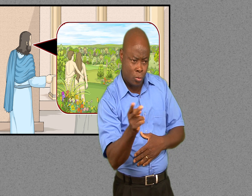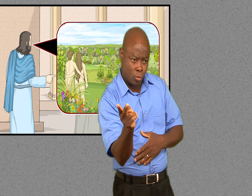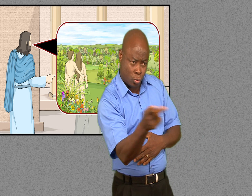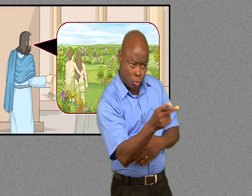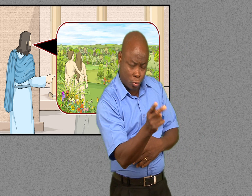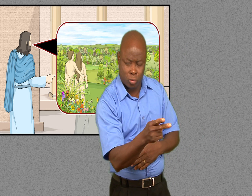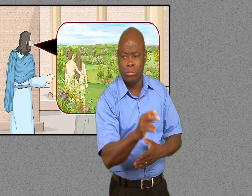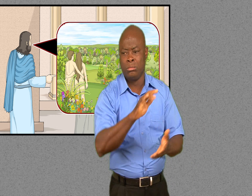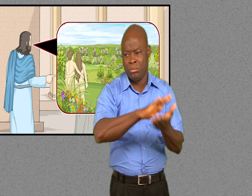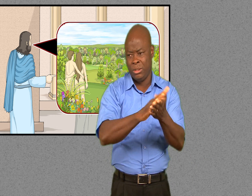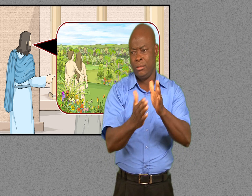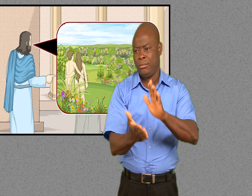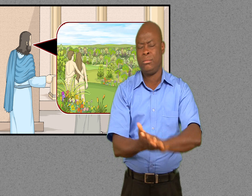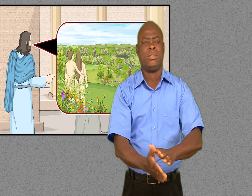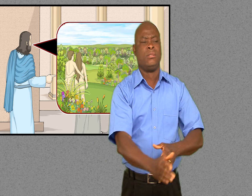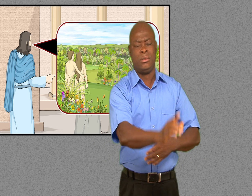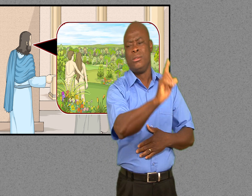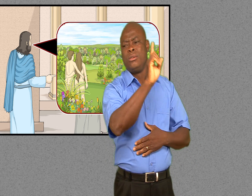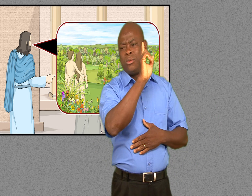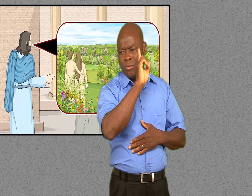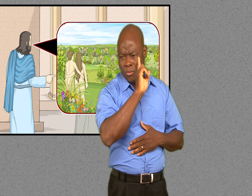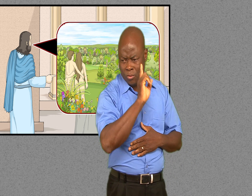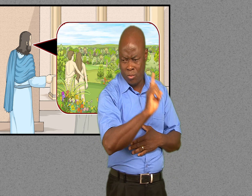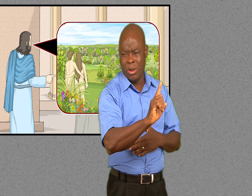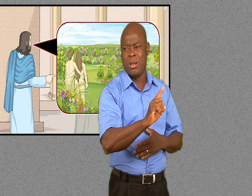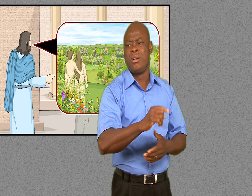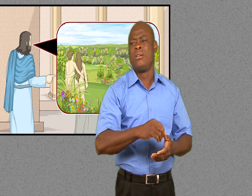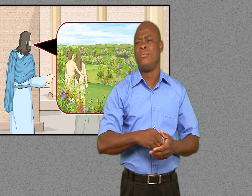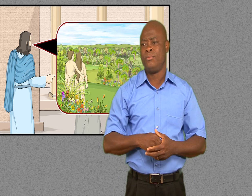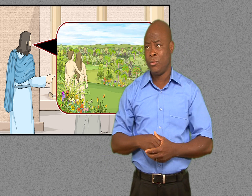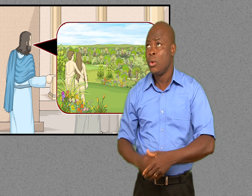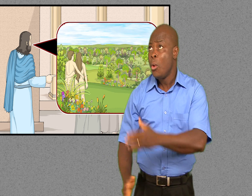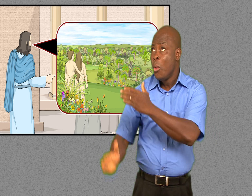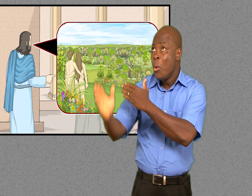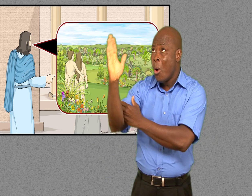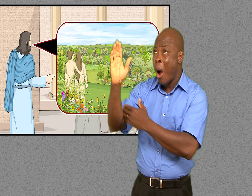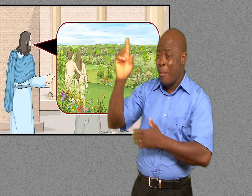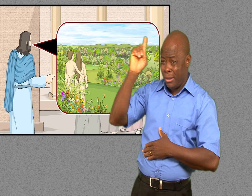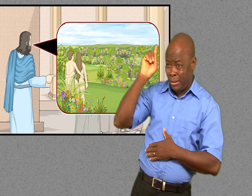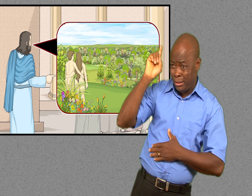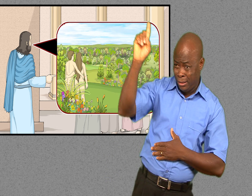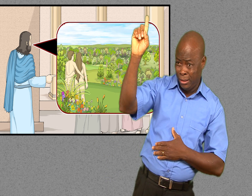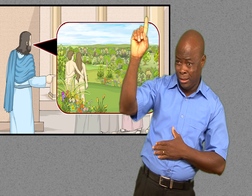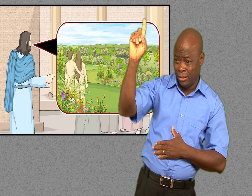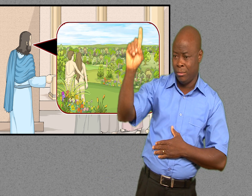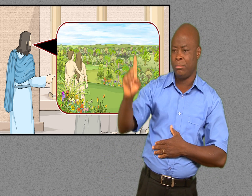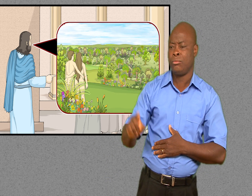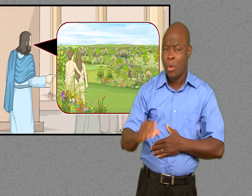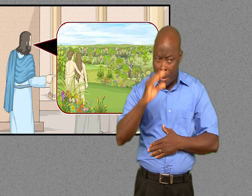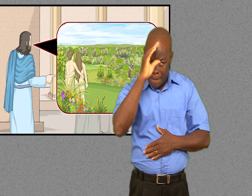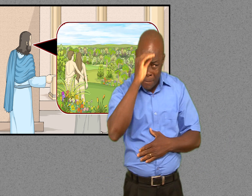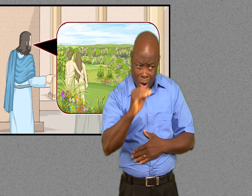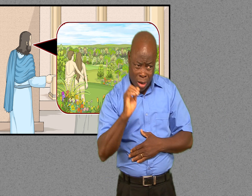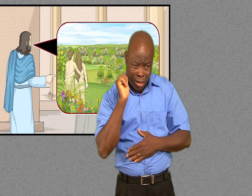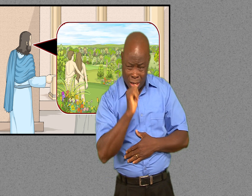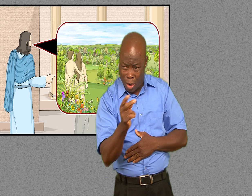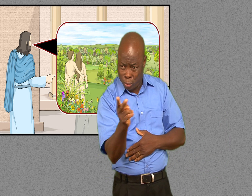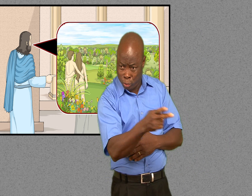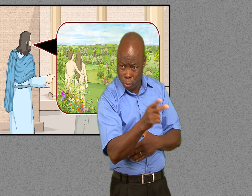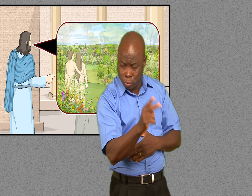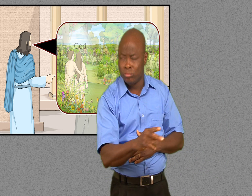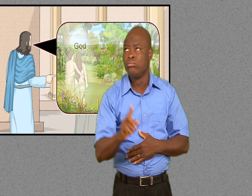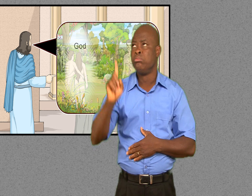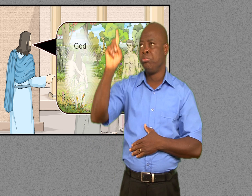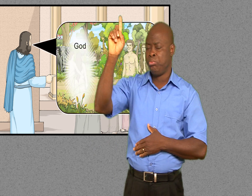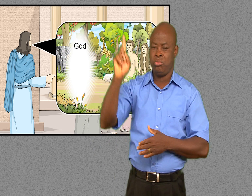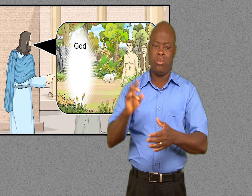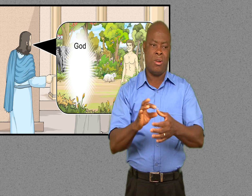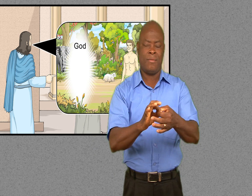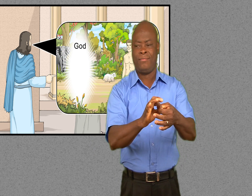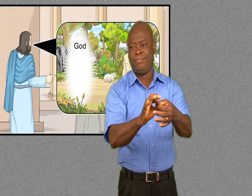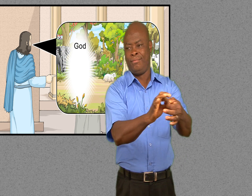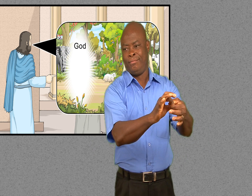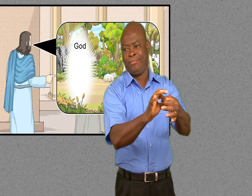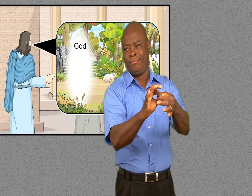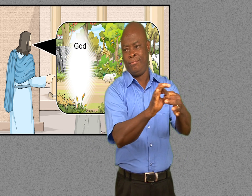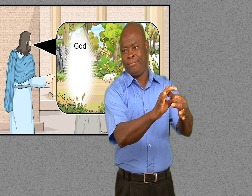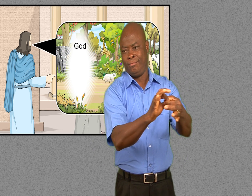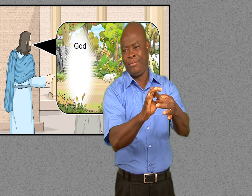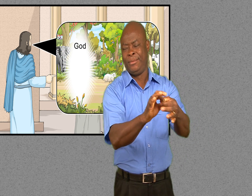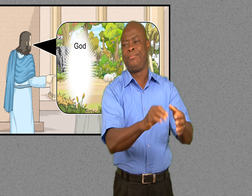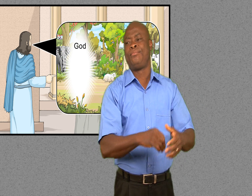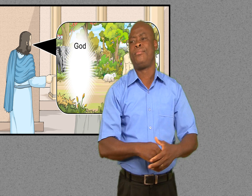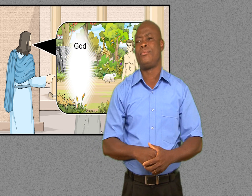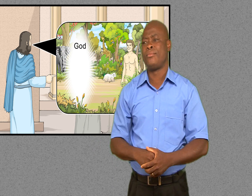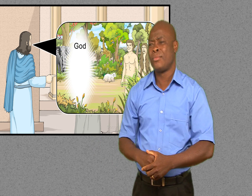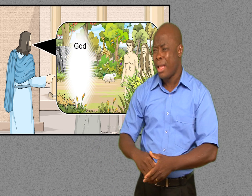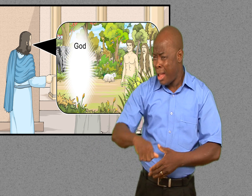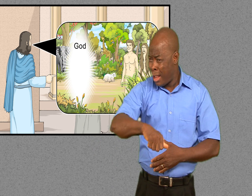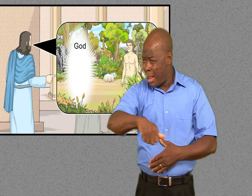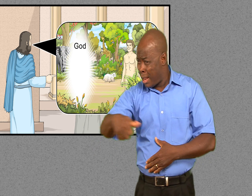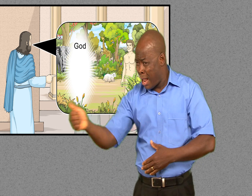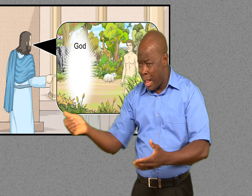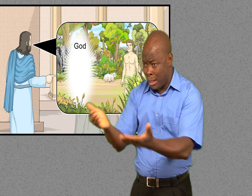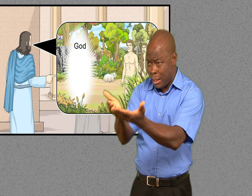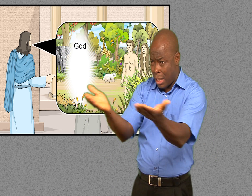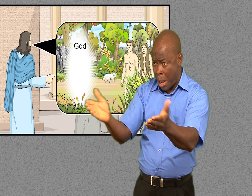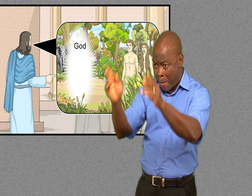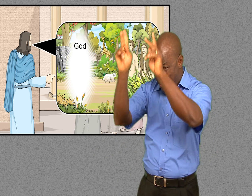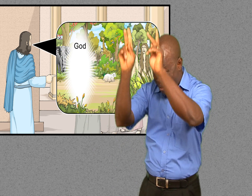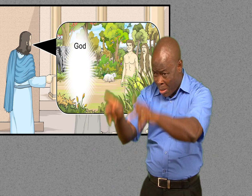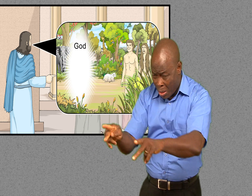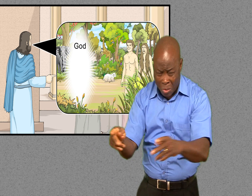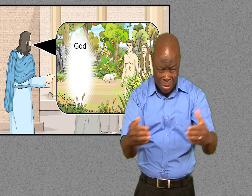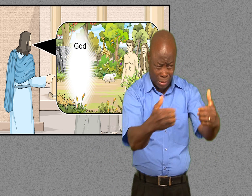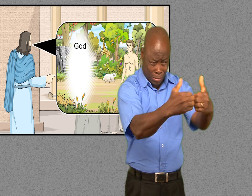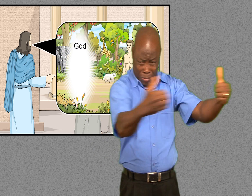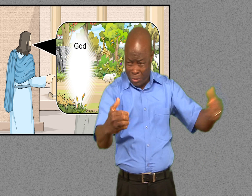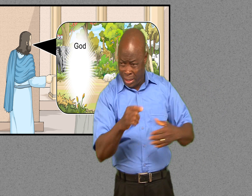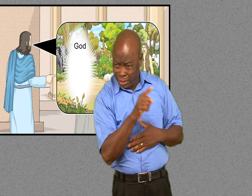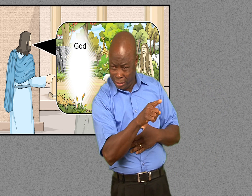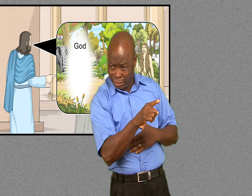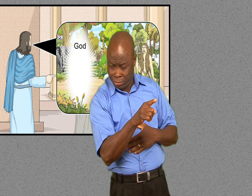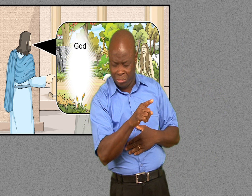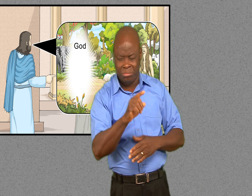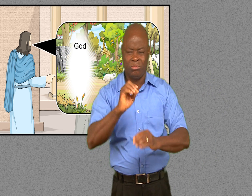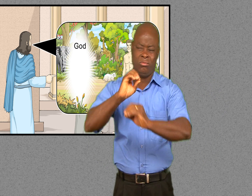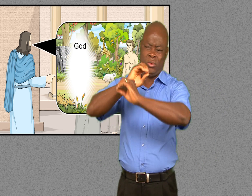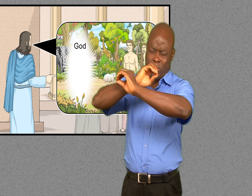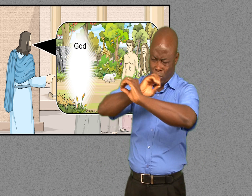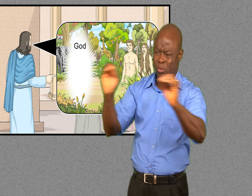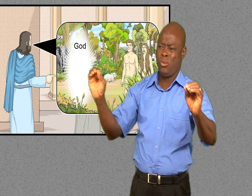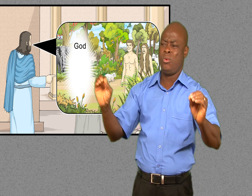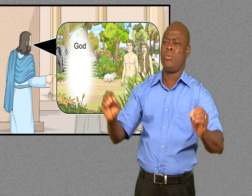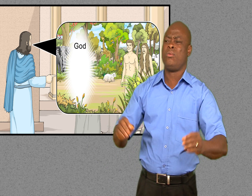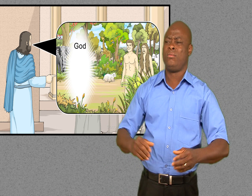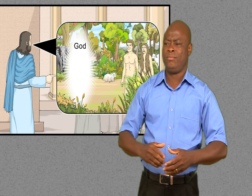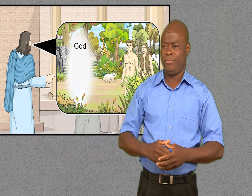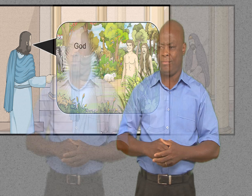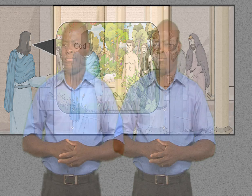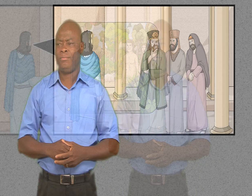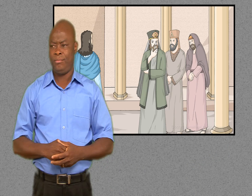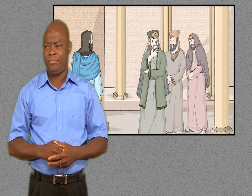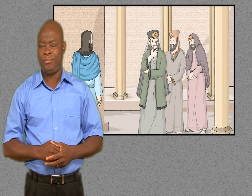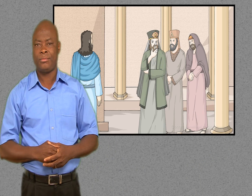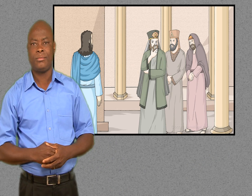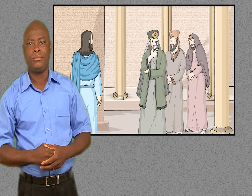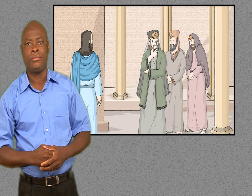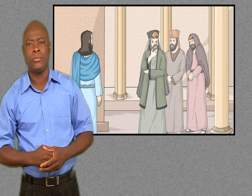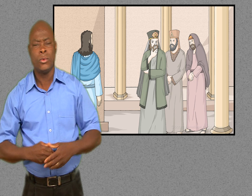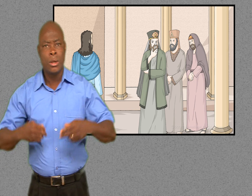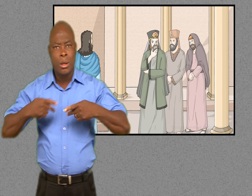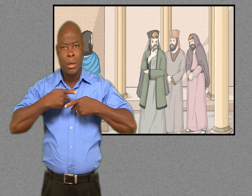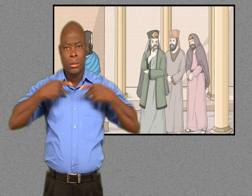Therefore what God has joined together, let man not separate.”